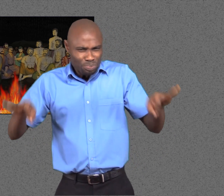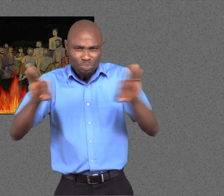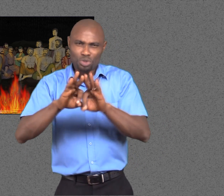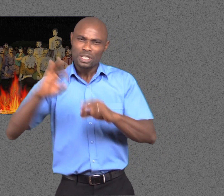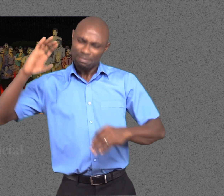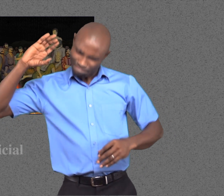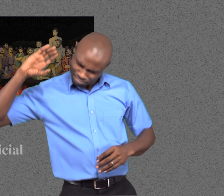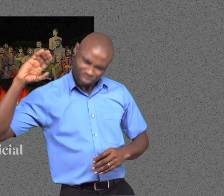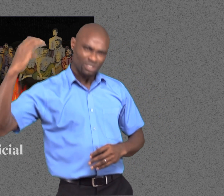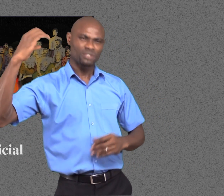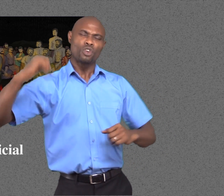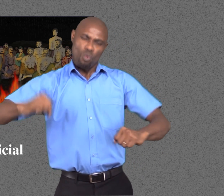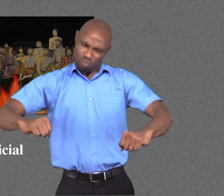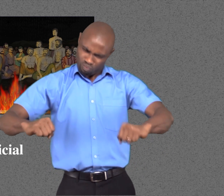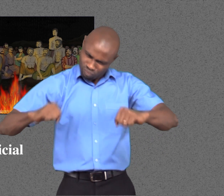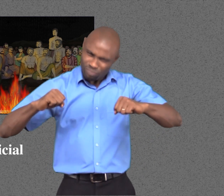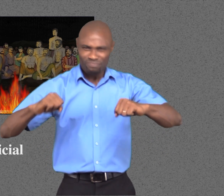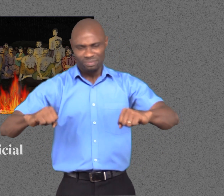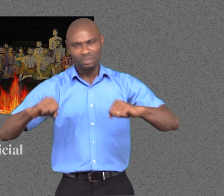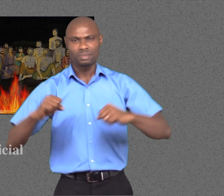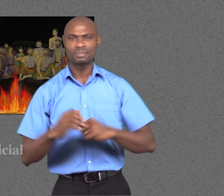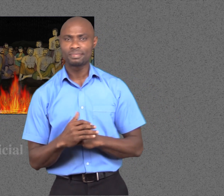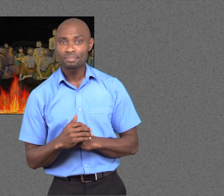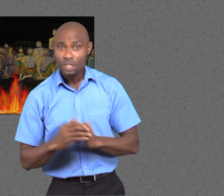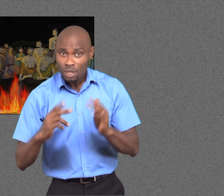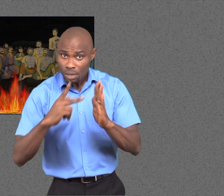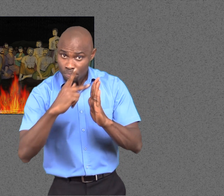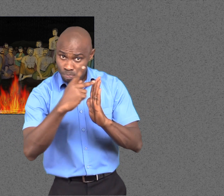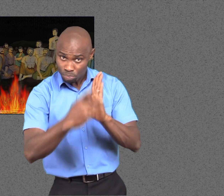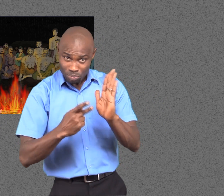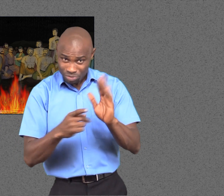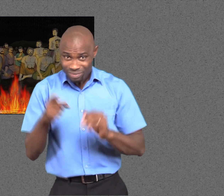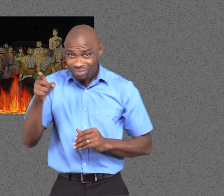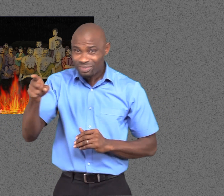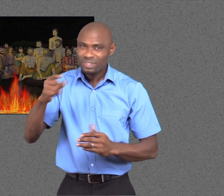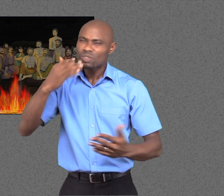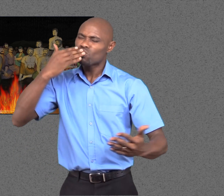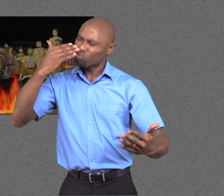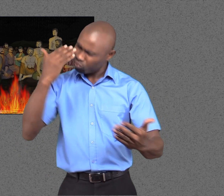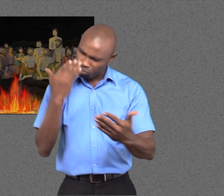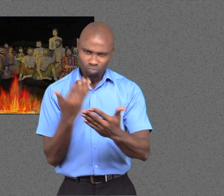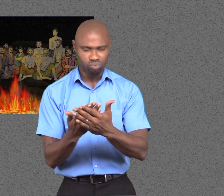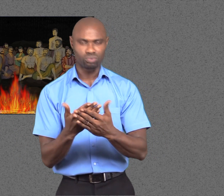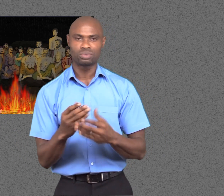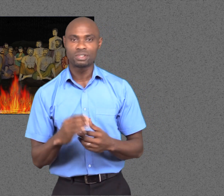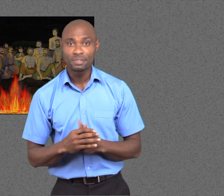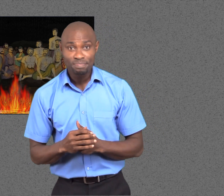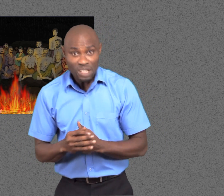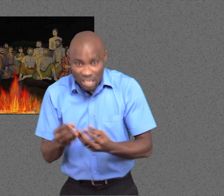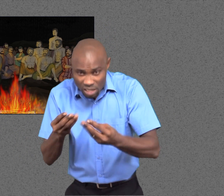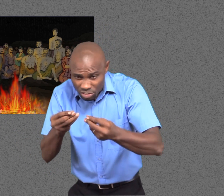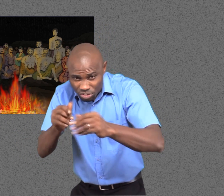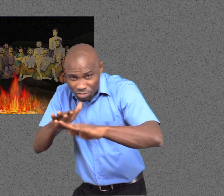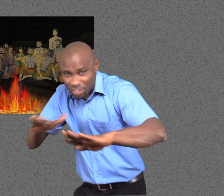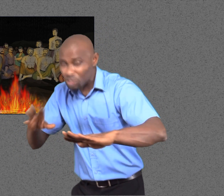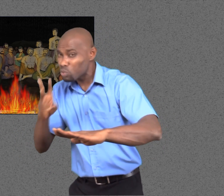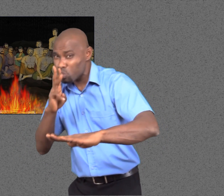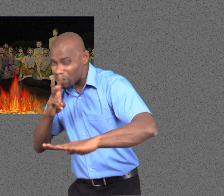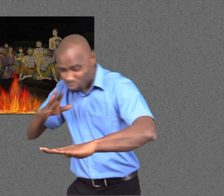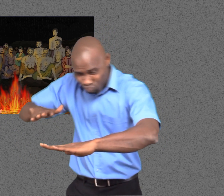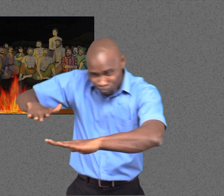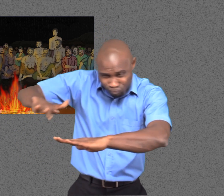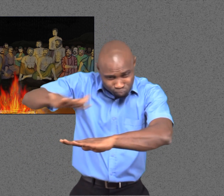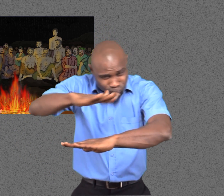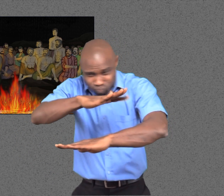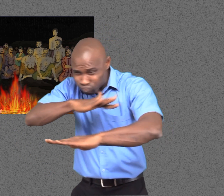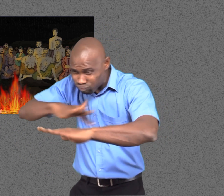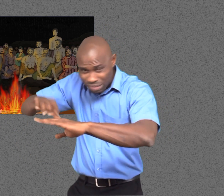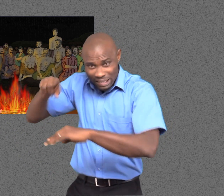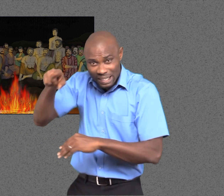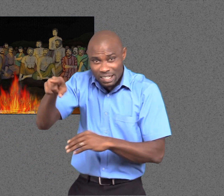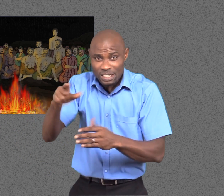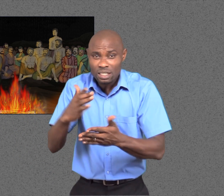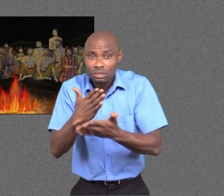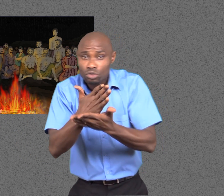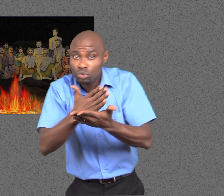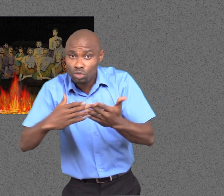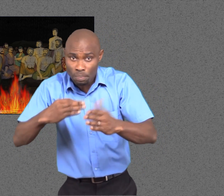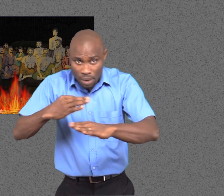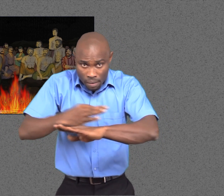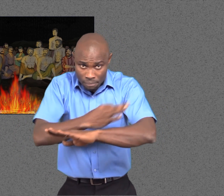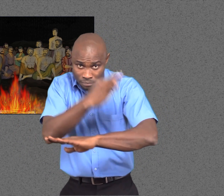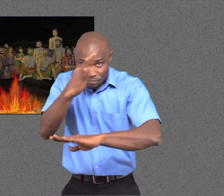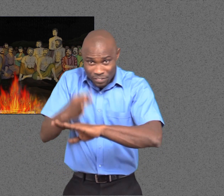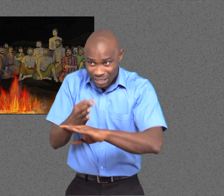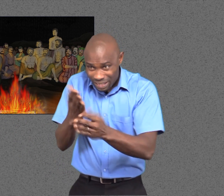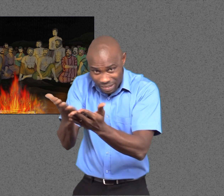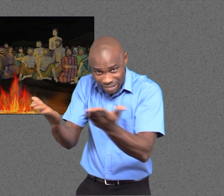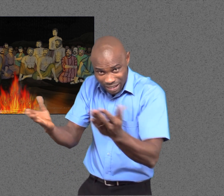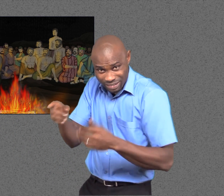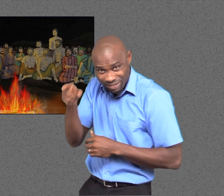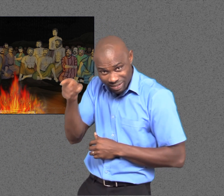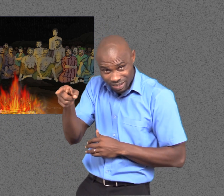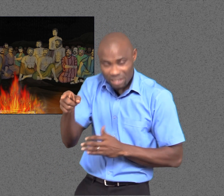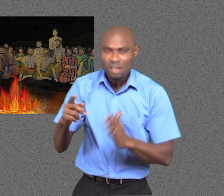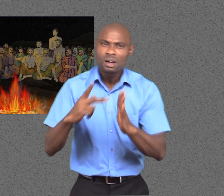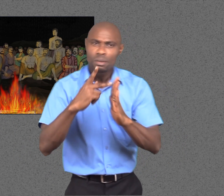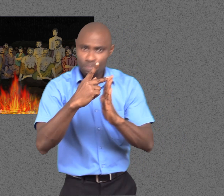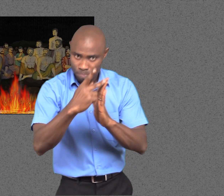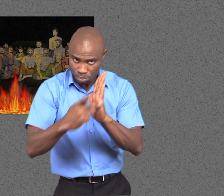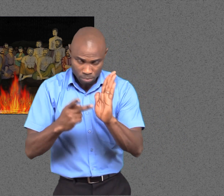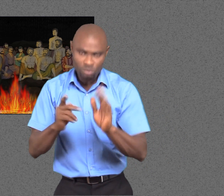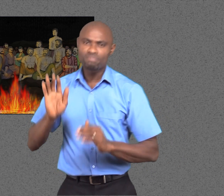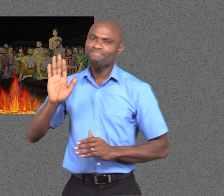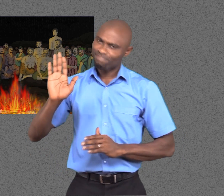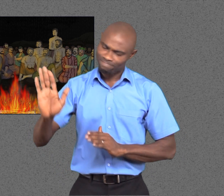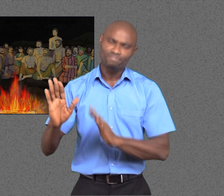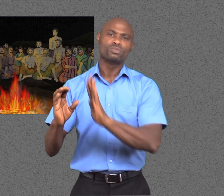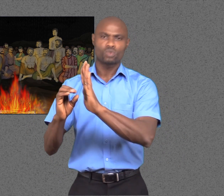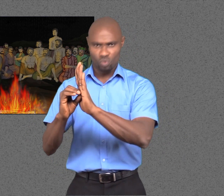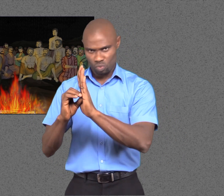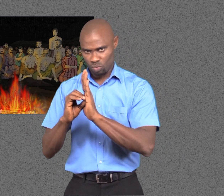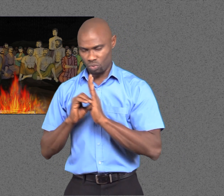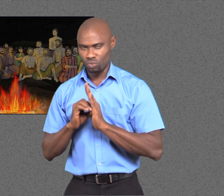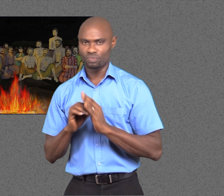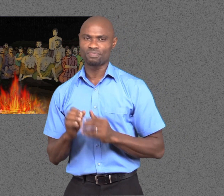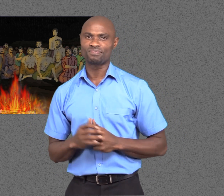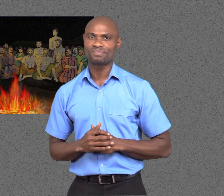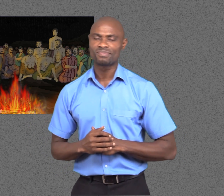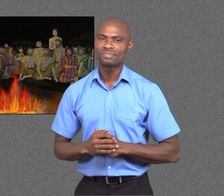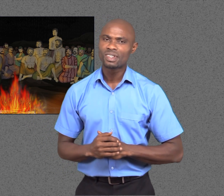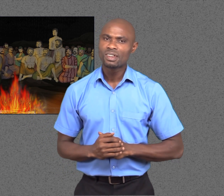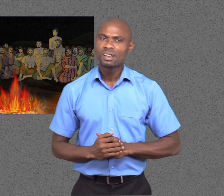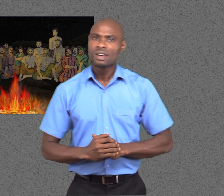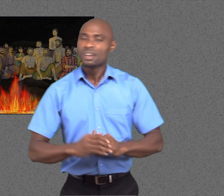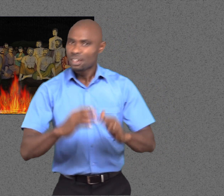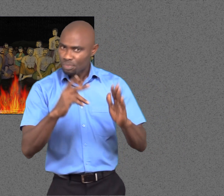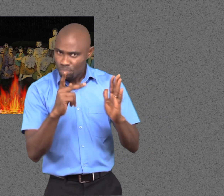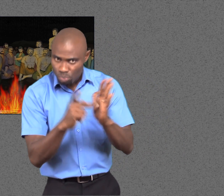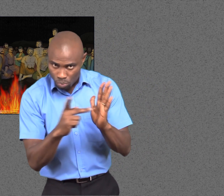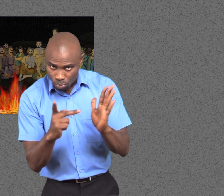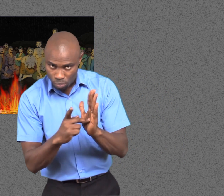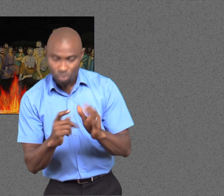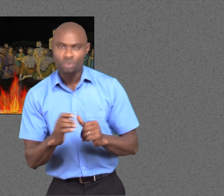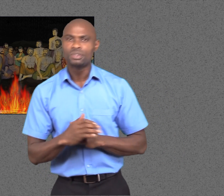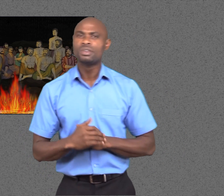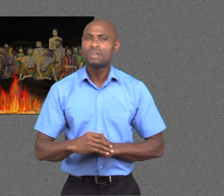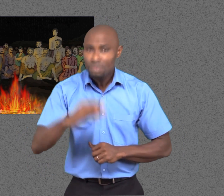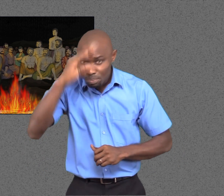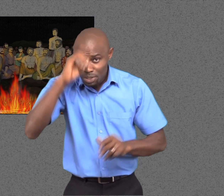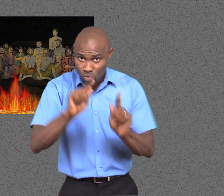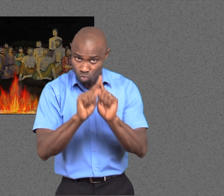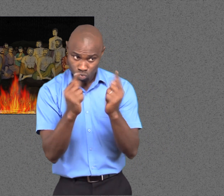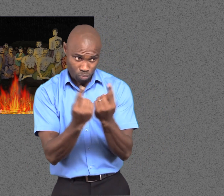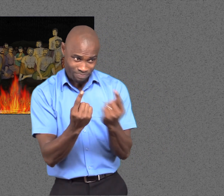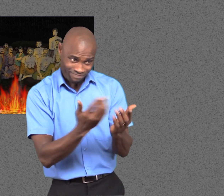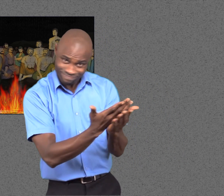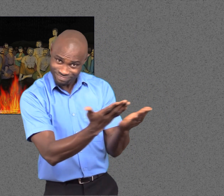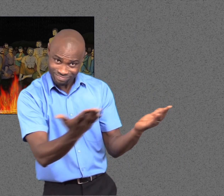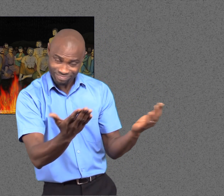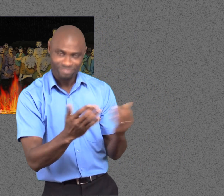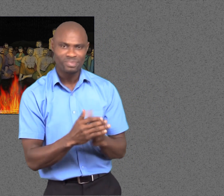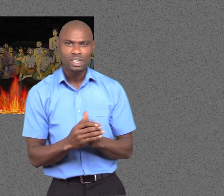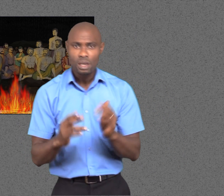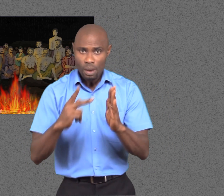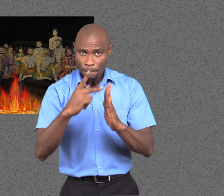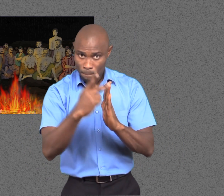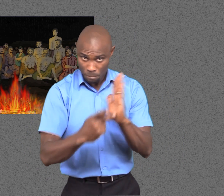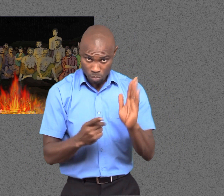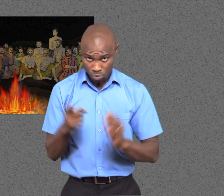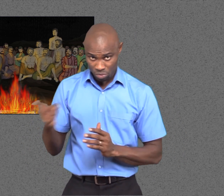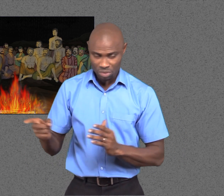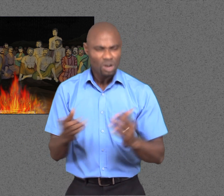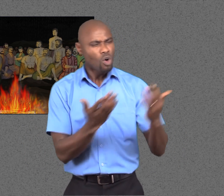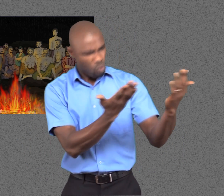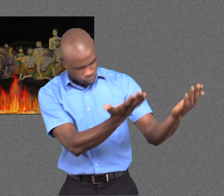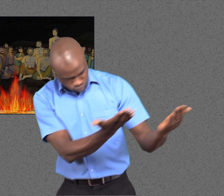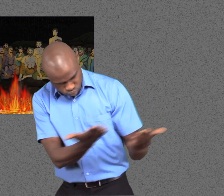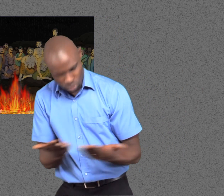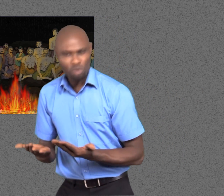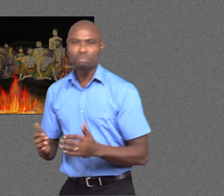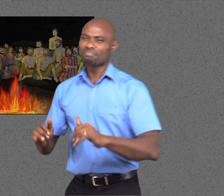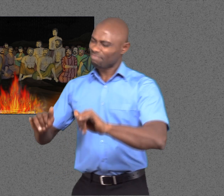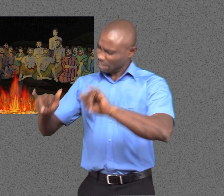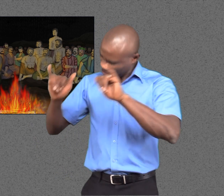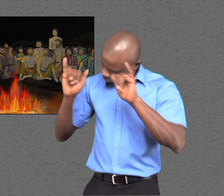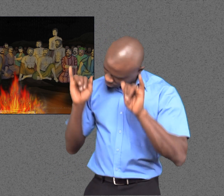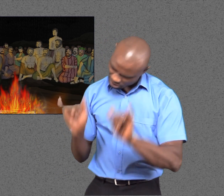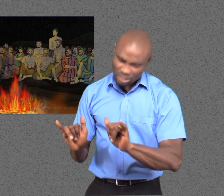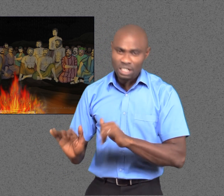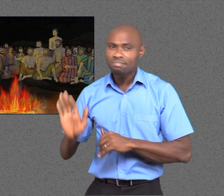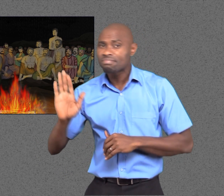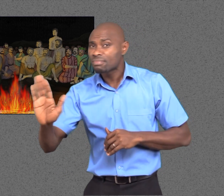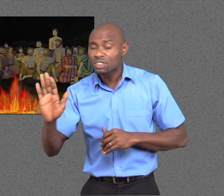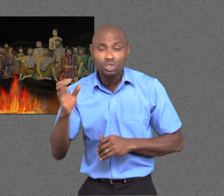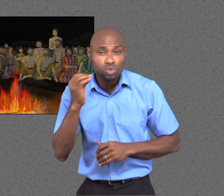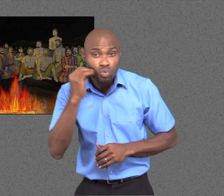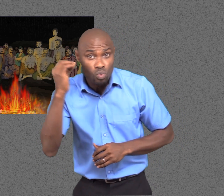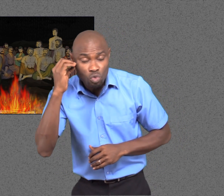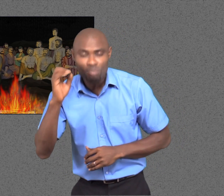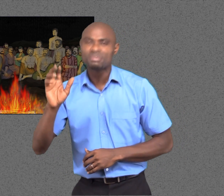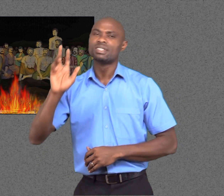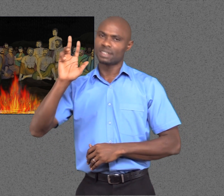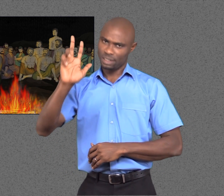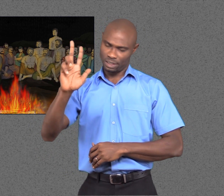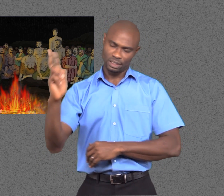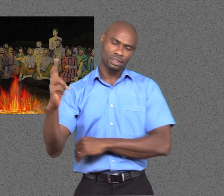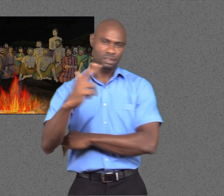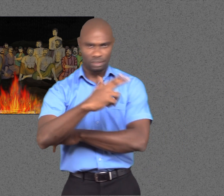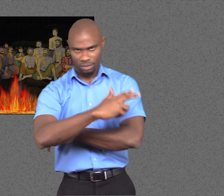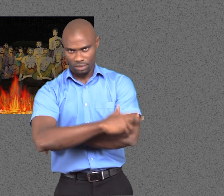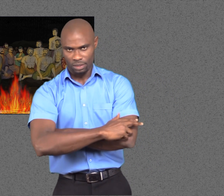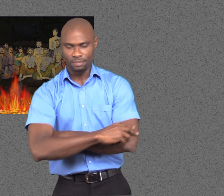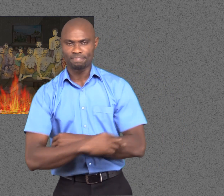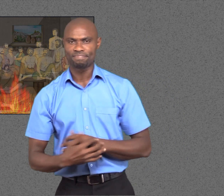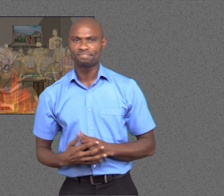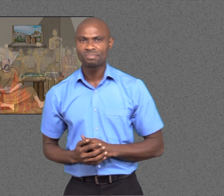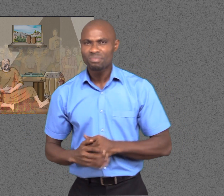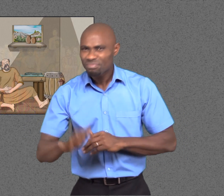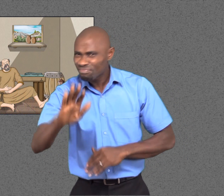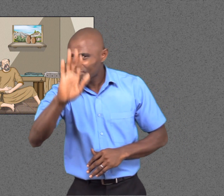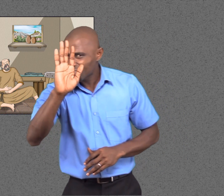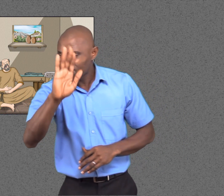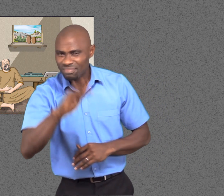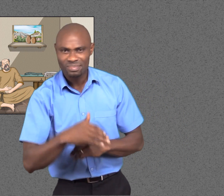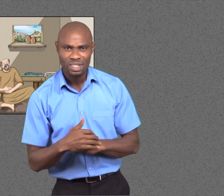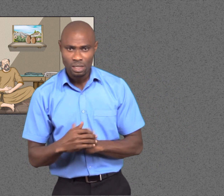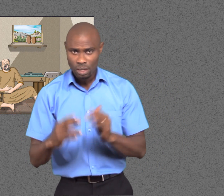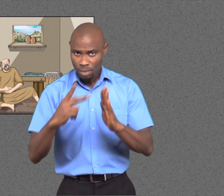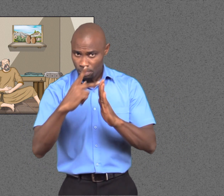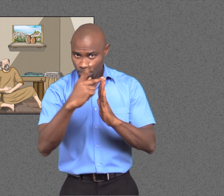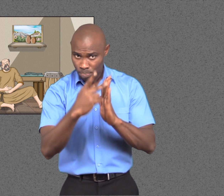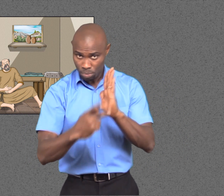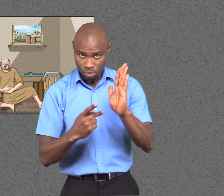He welcomed us and entertained us hospitably for three days.